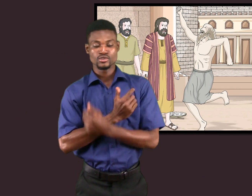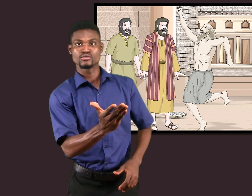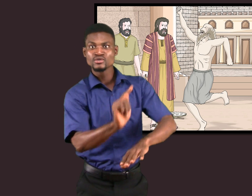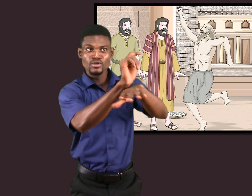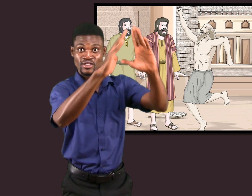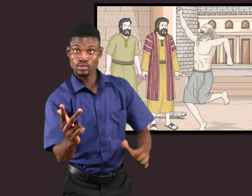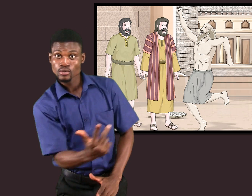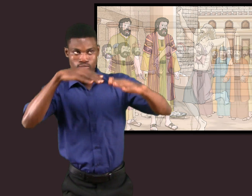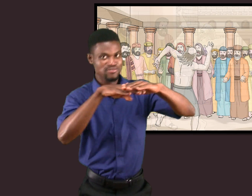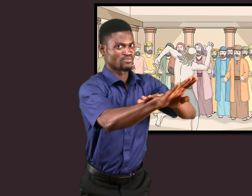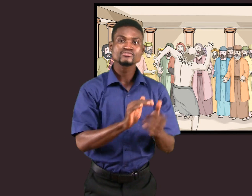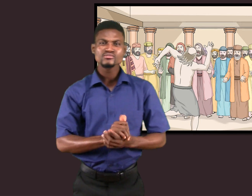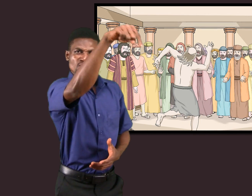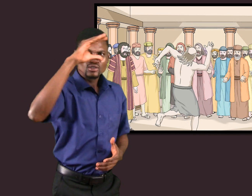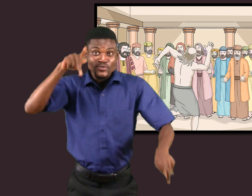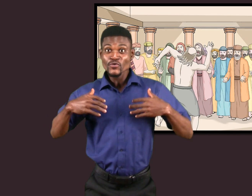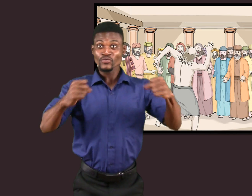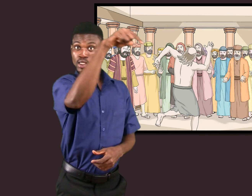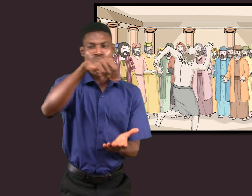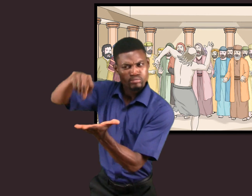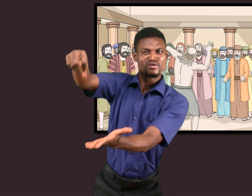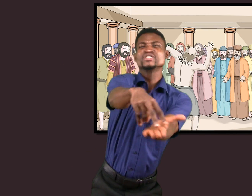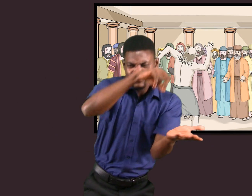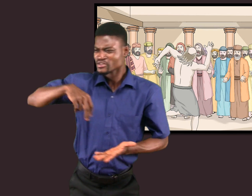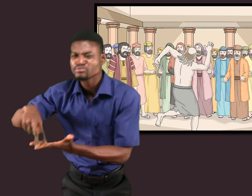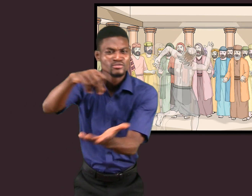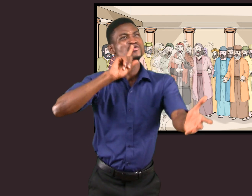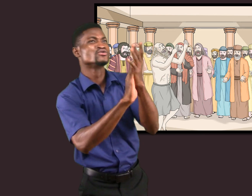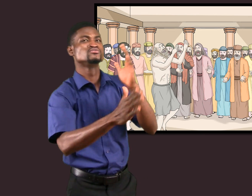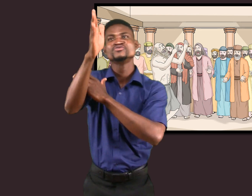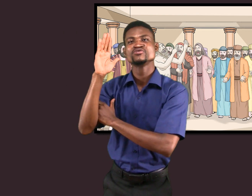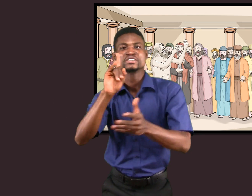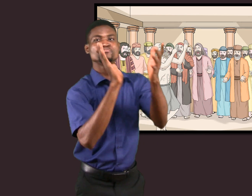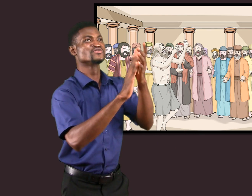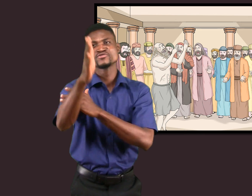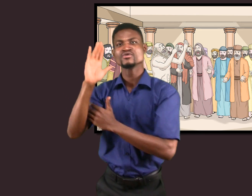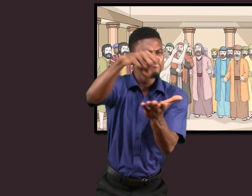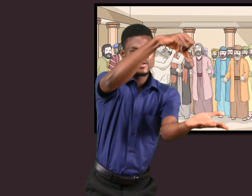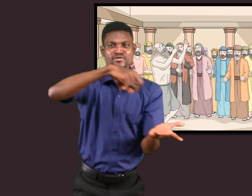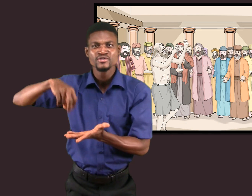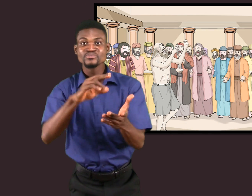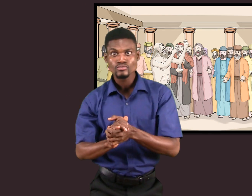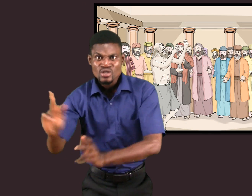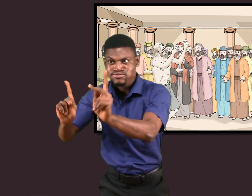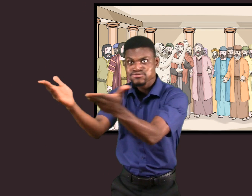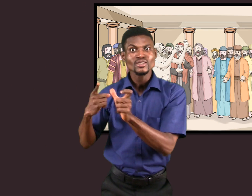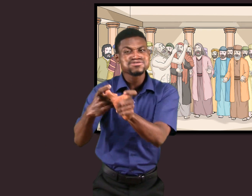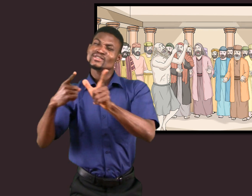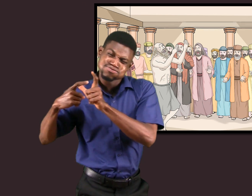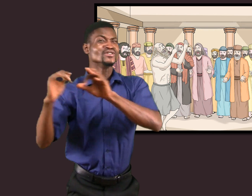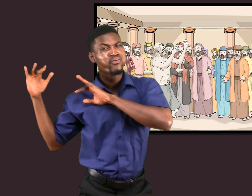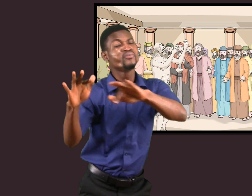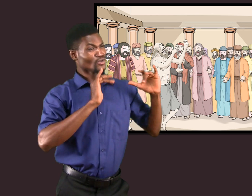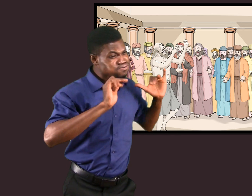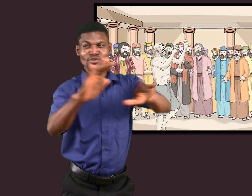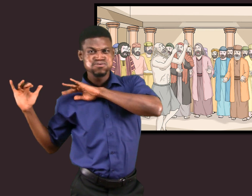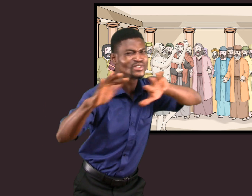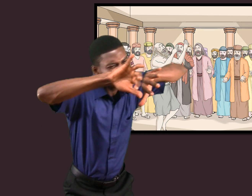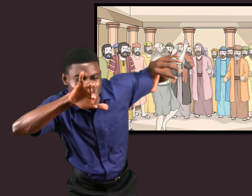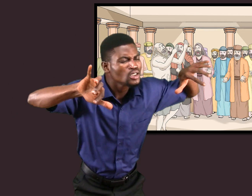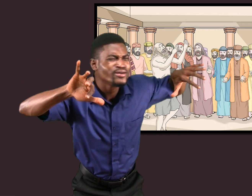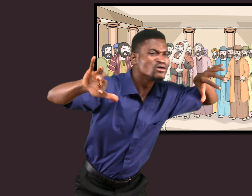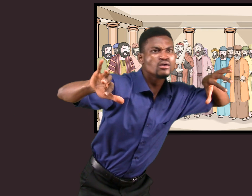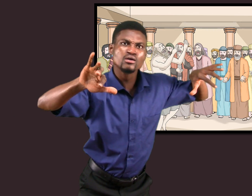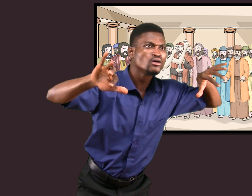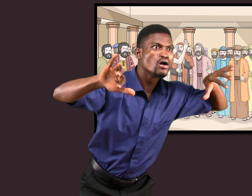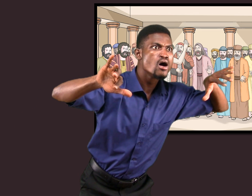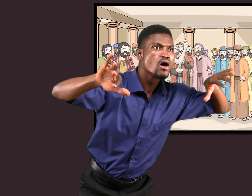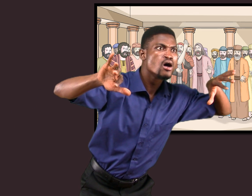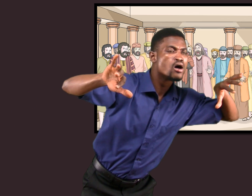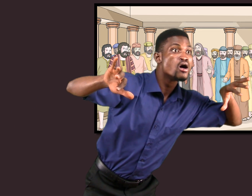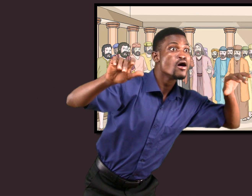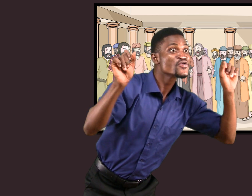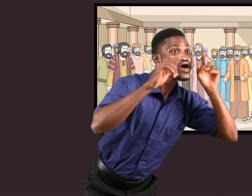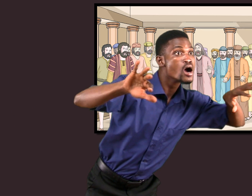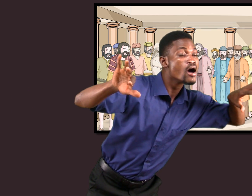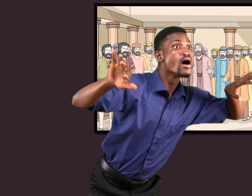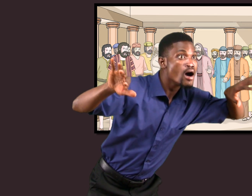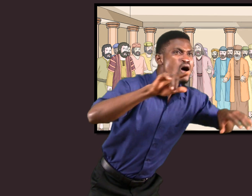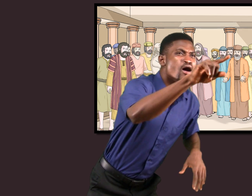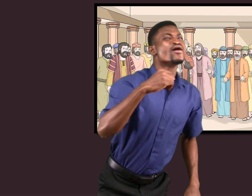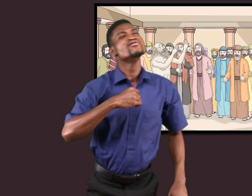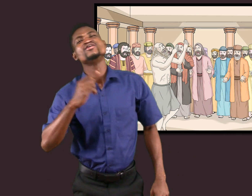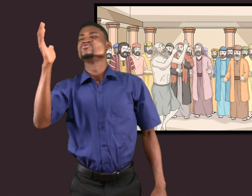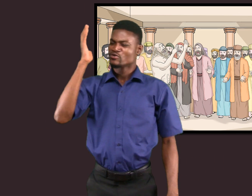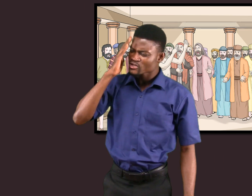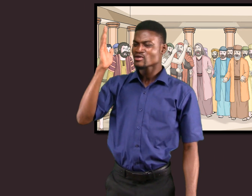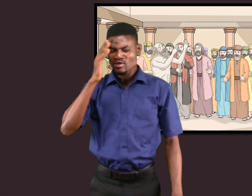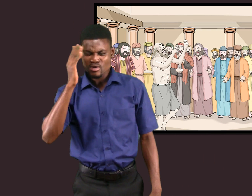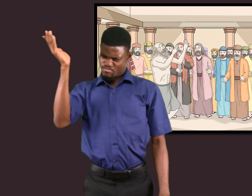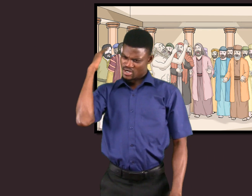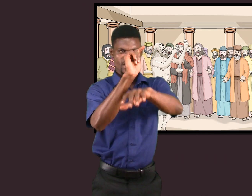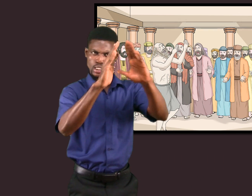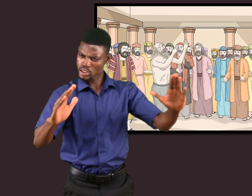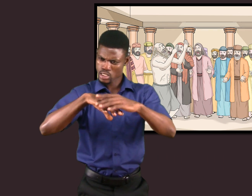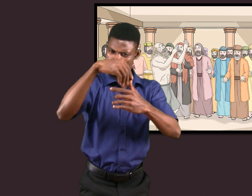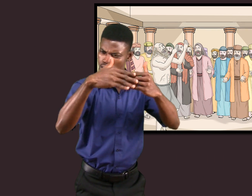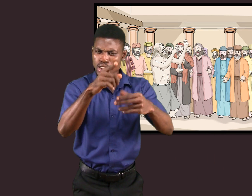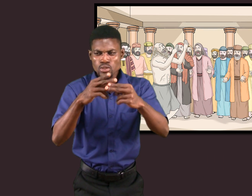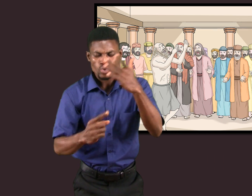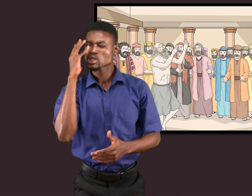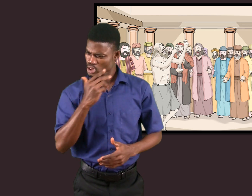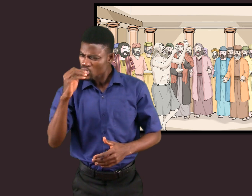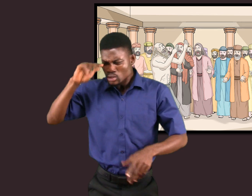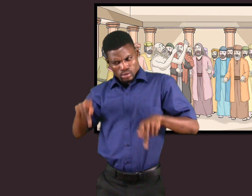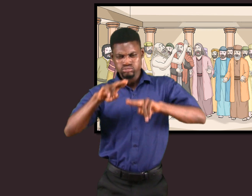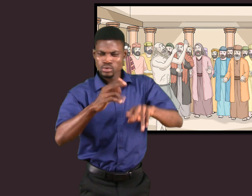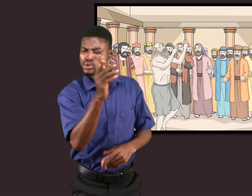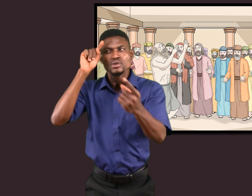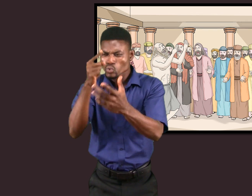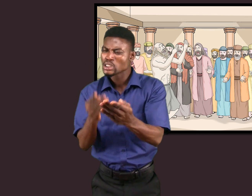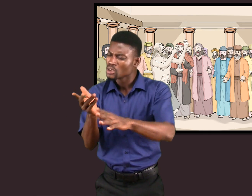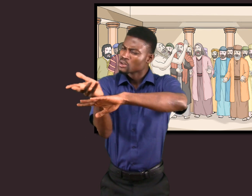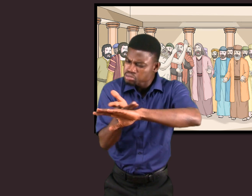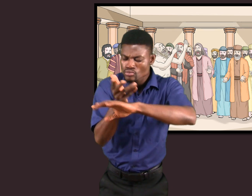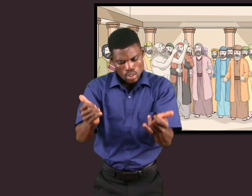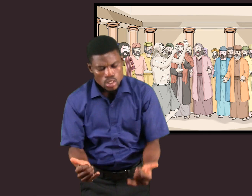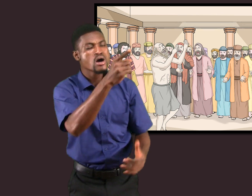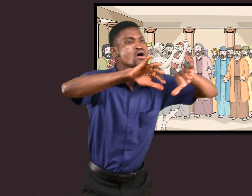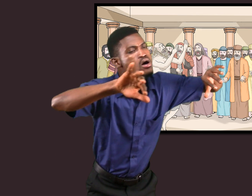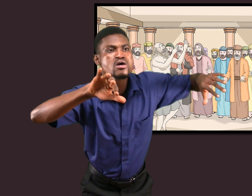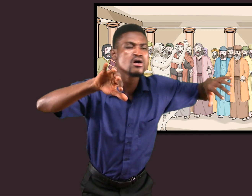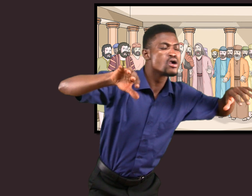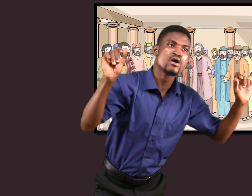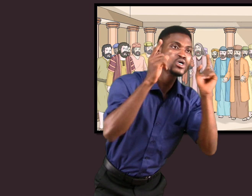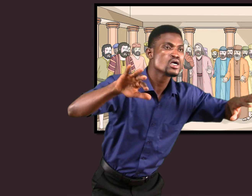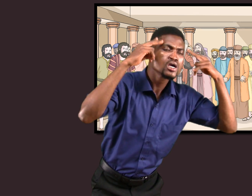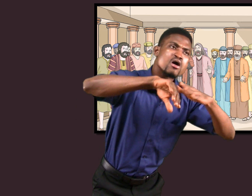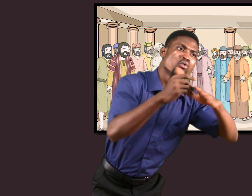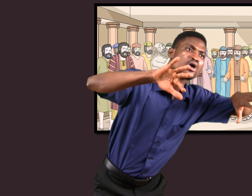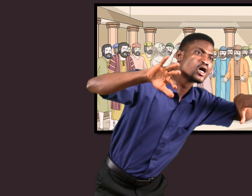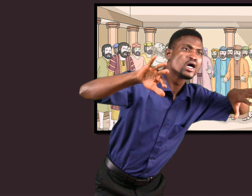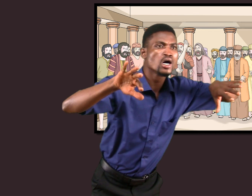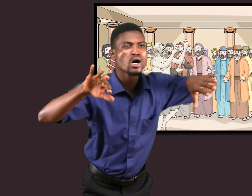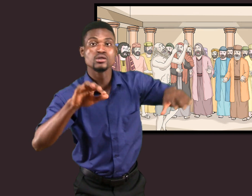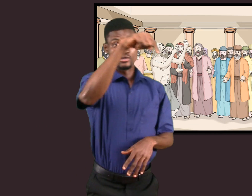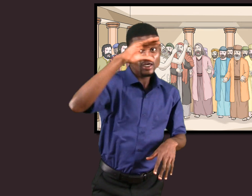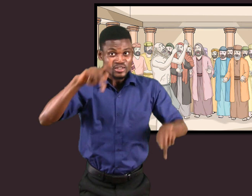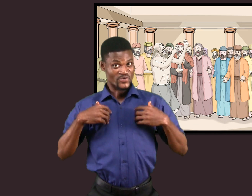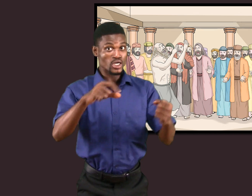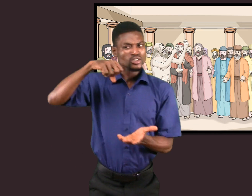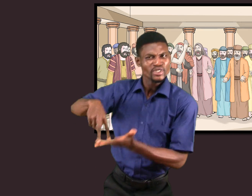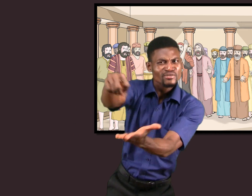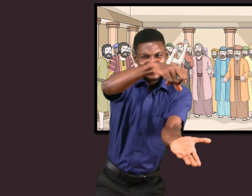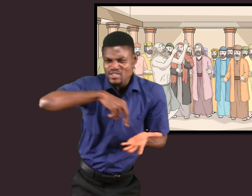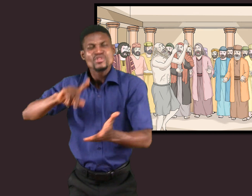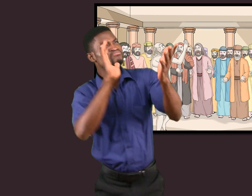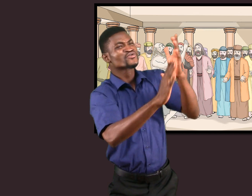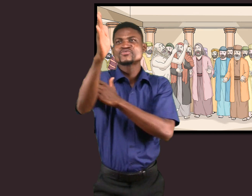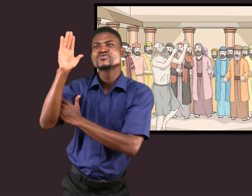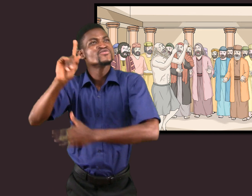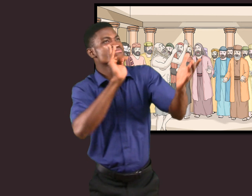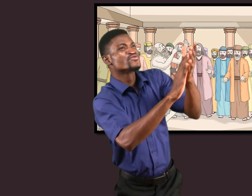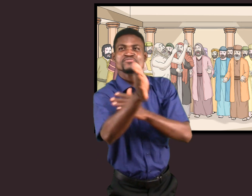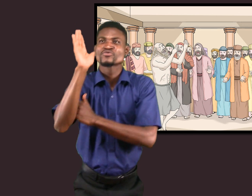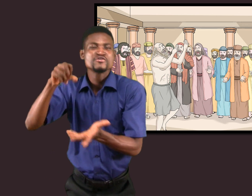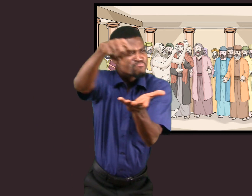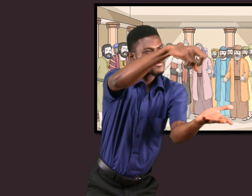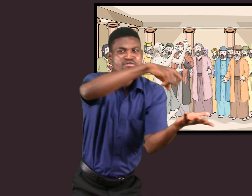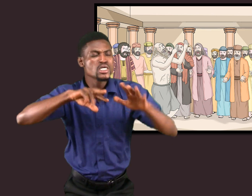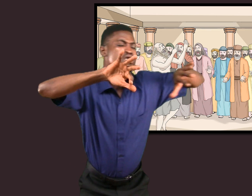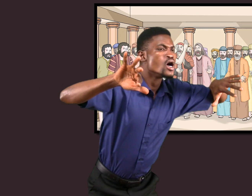When all the people saw him walking and praising God, they recognized him as the man who used to sit begging at the Beautiful Gate of the temple, and they were filled with wonder and amazement at what had happened to him.